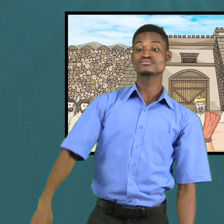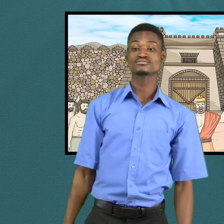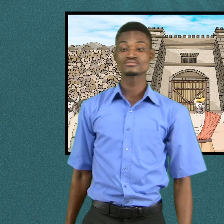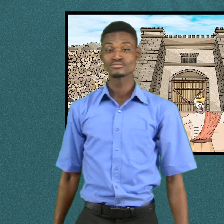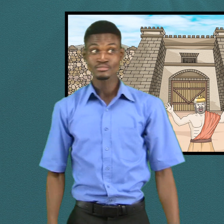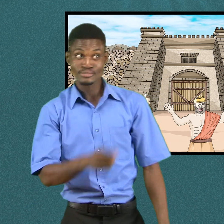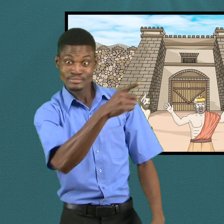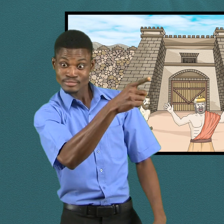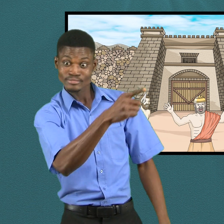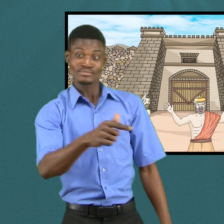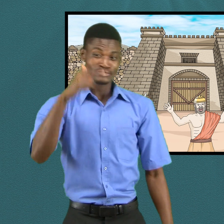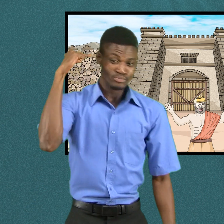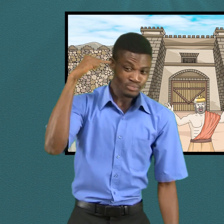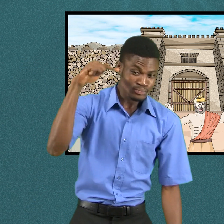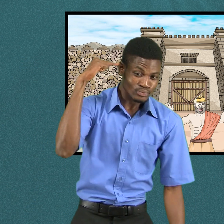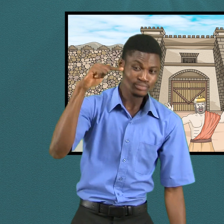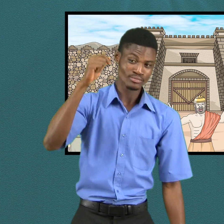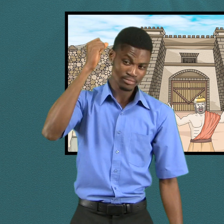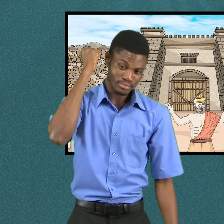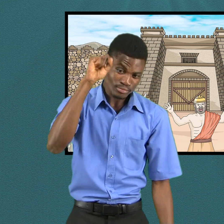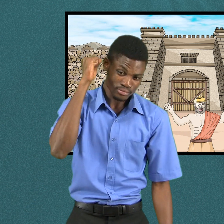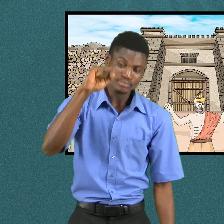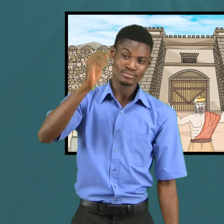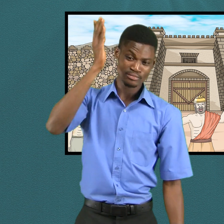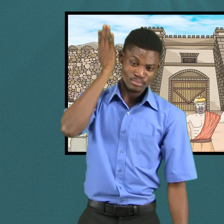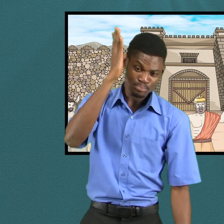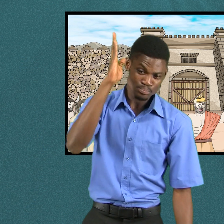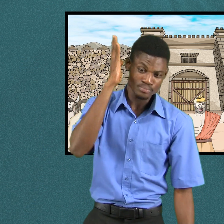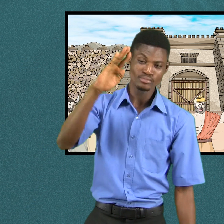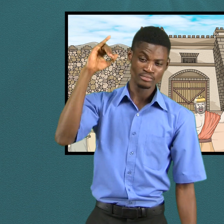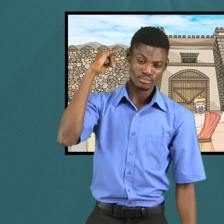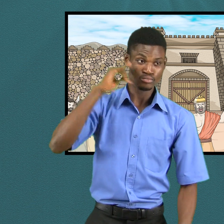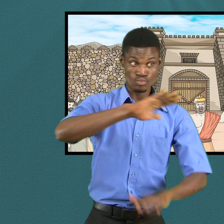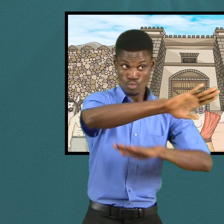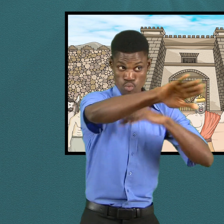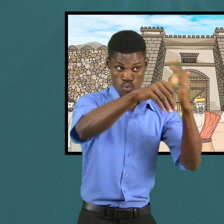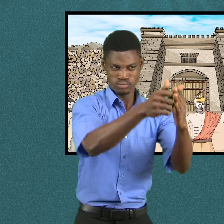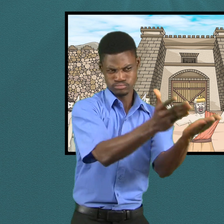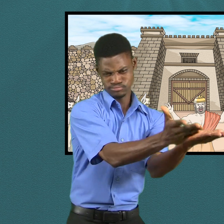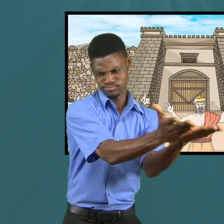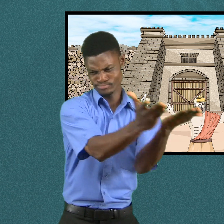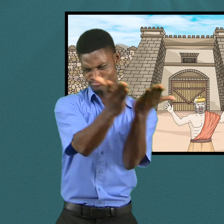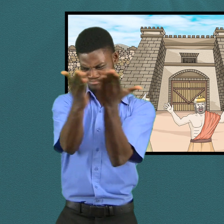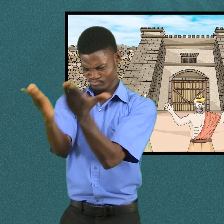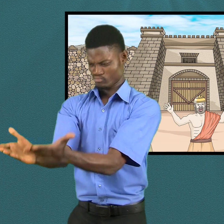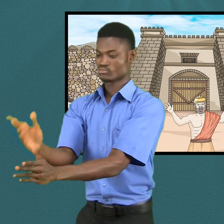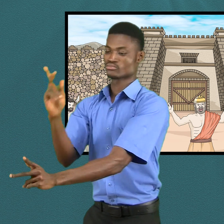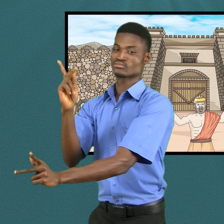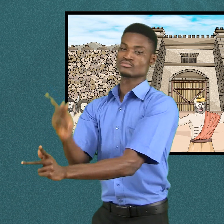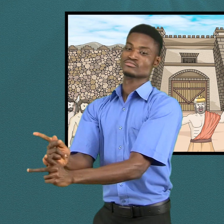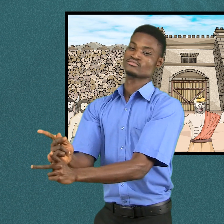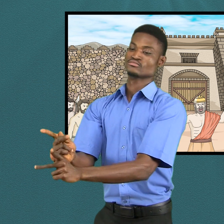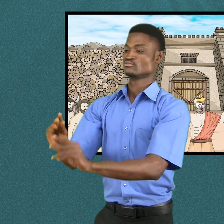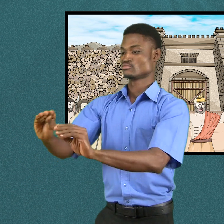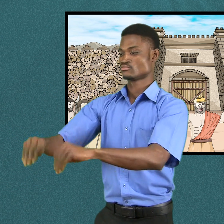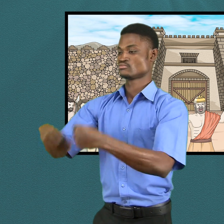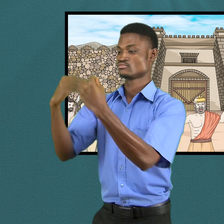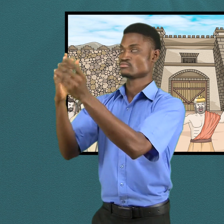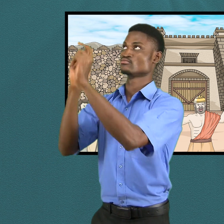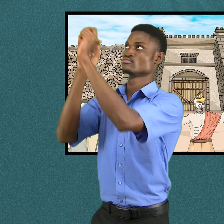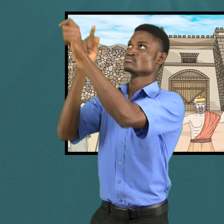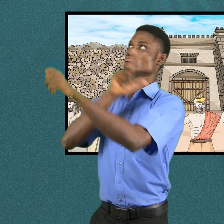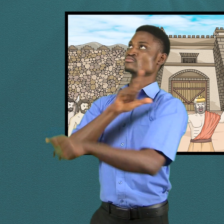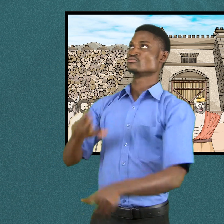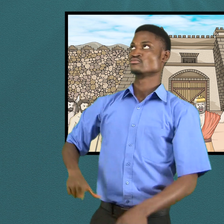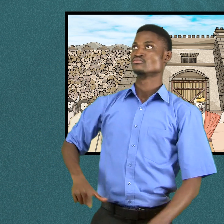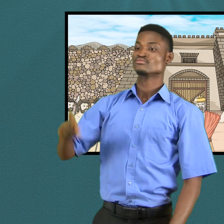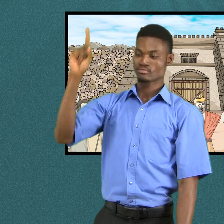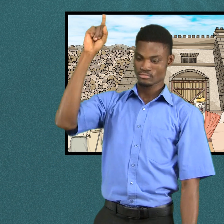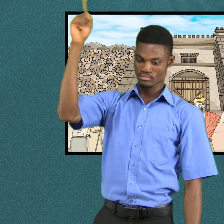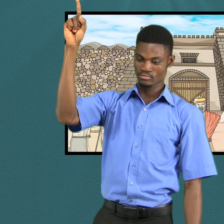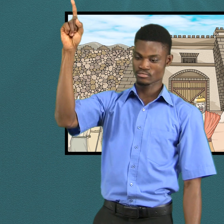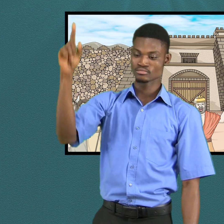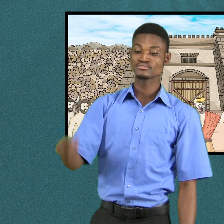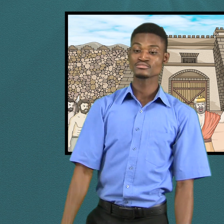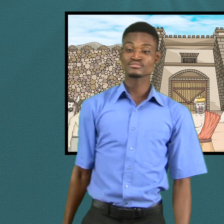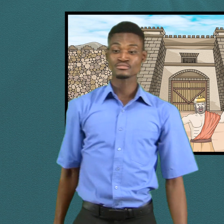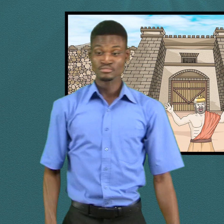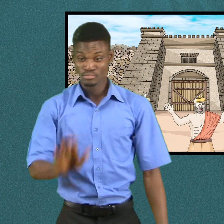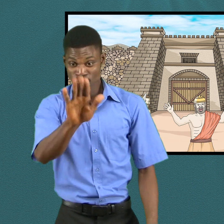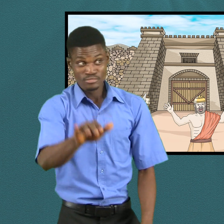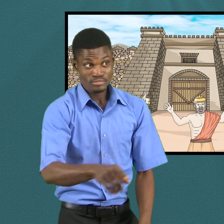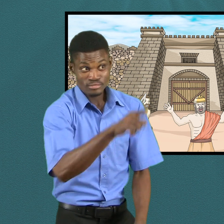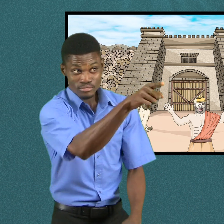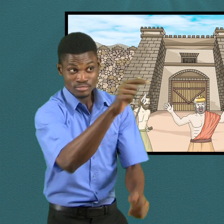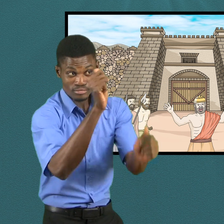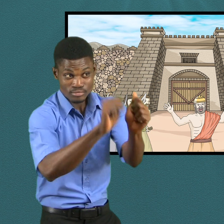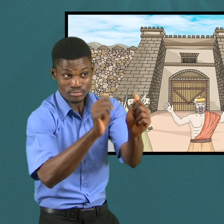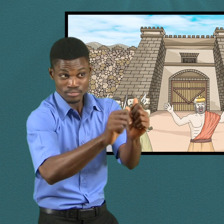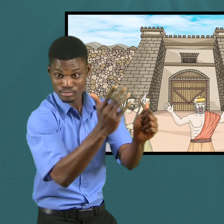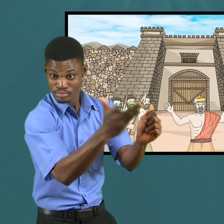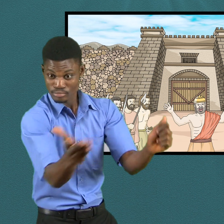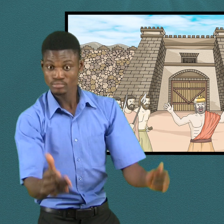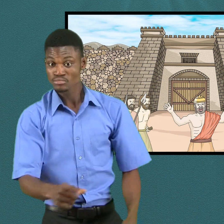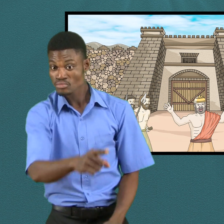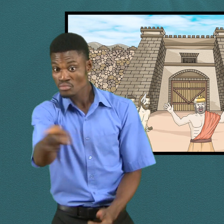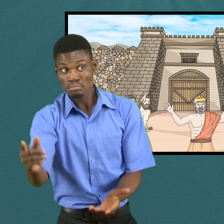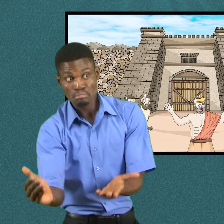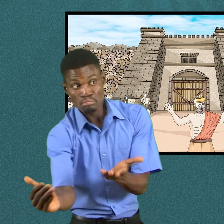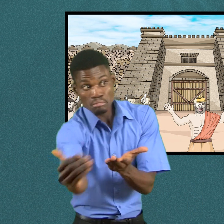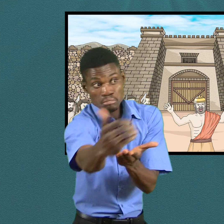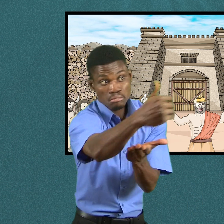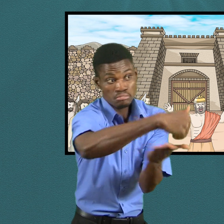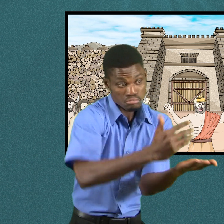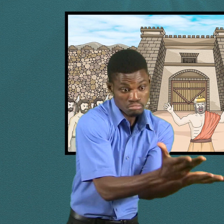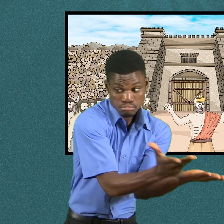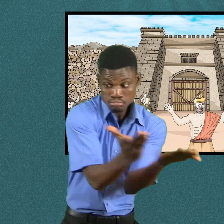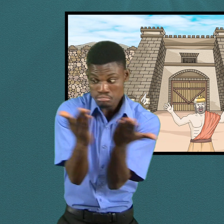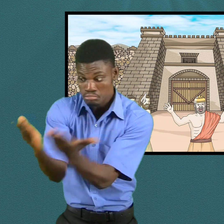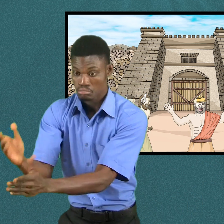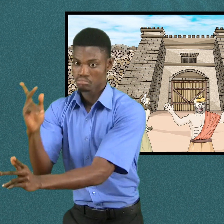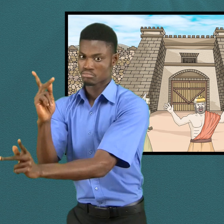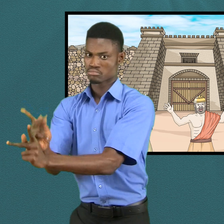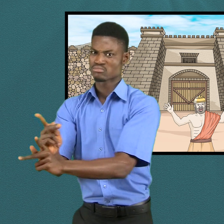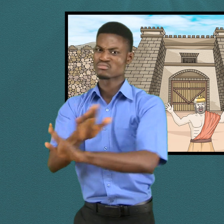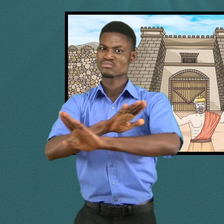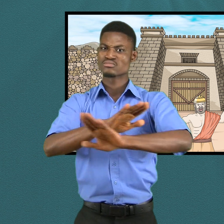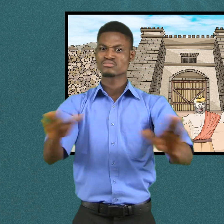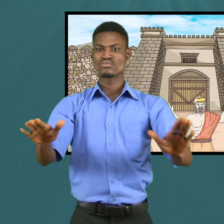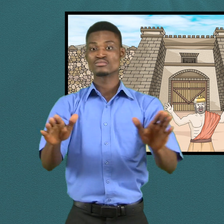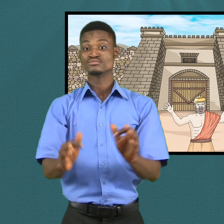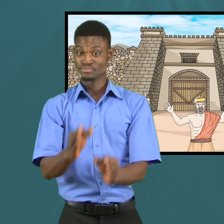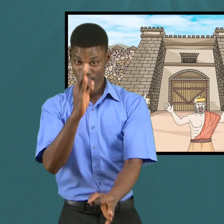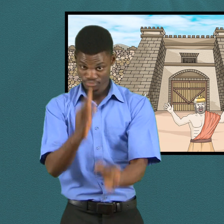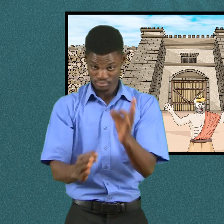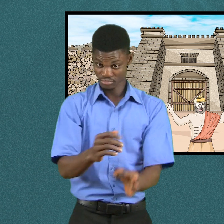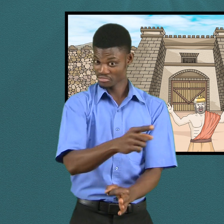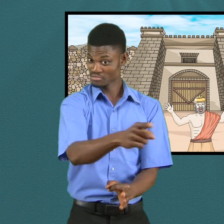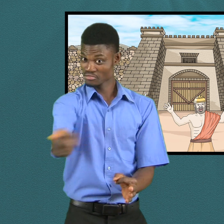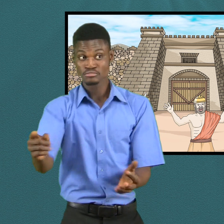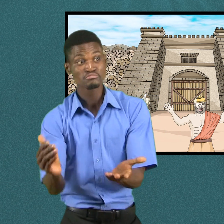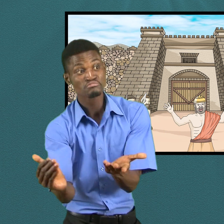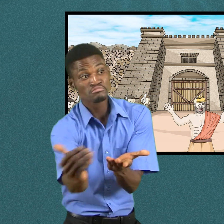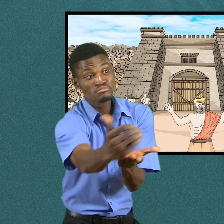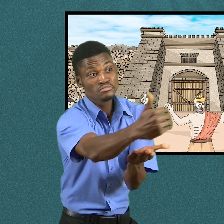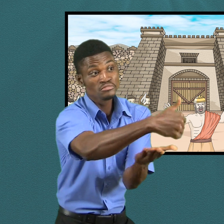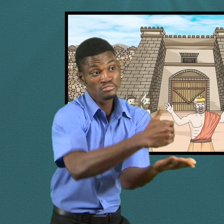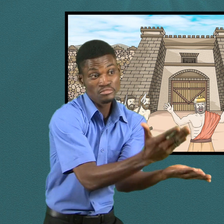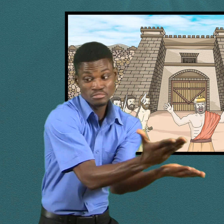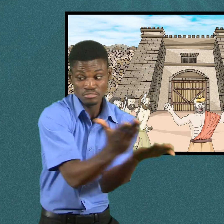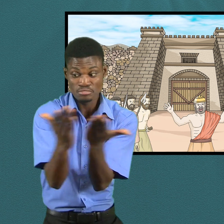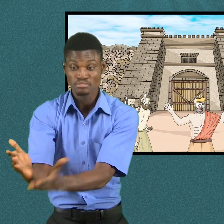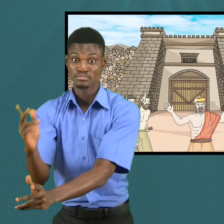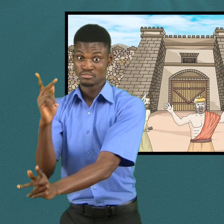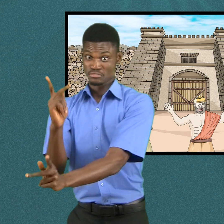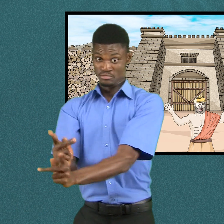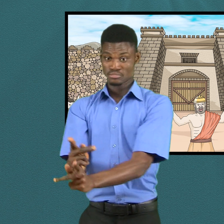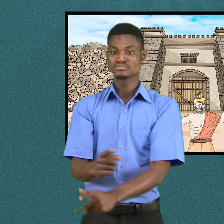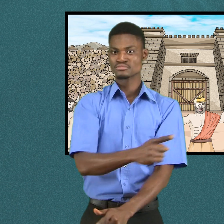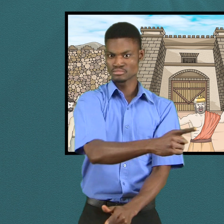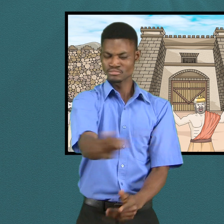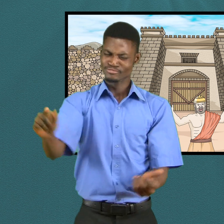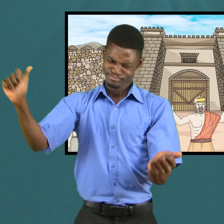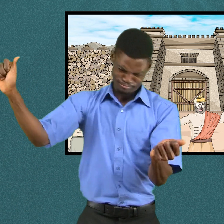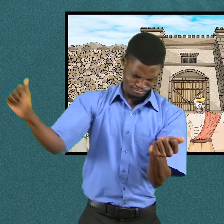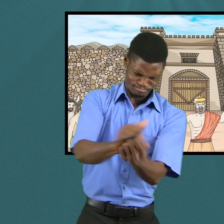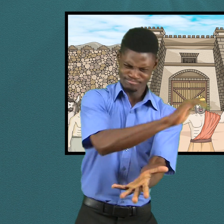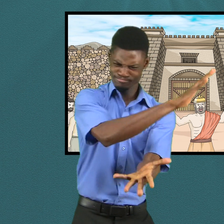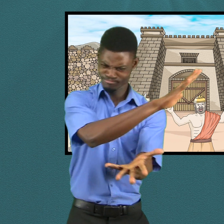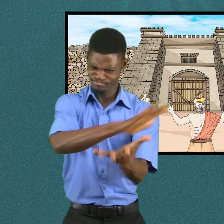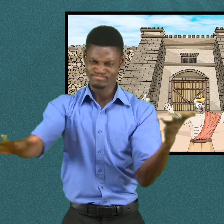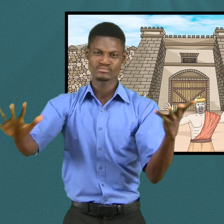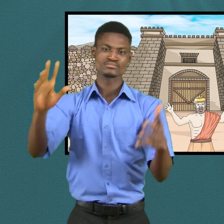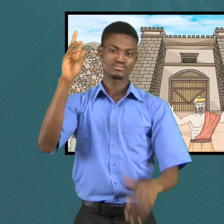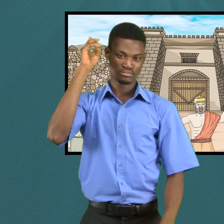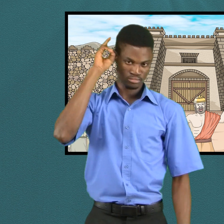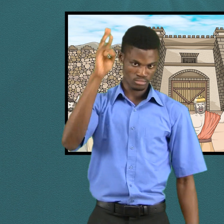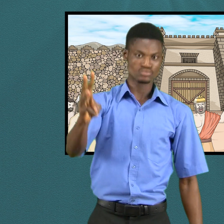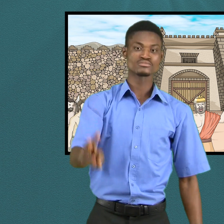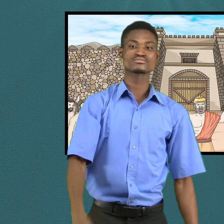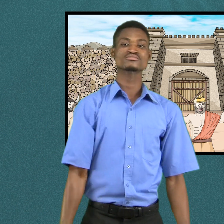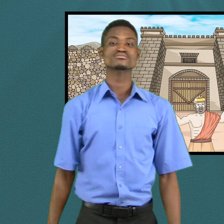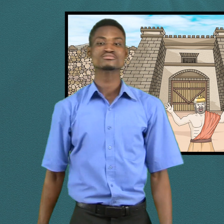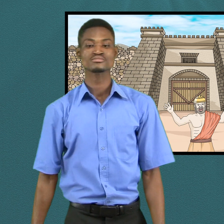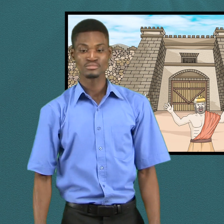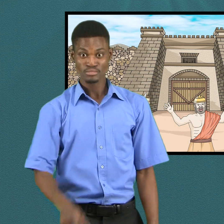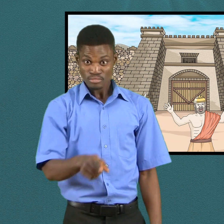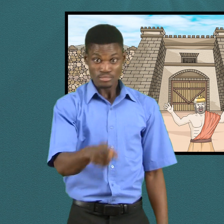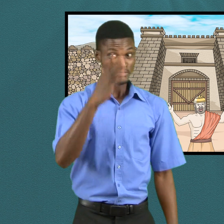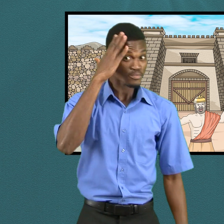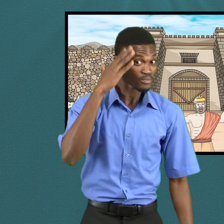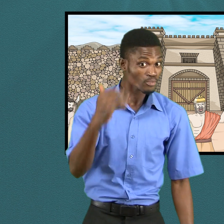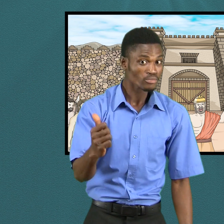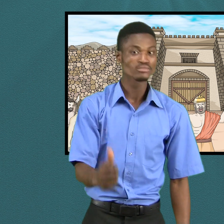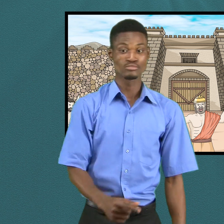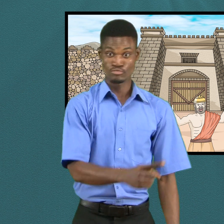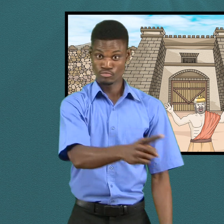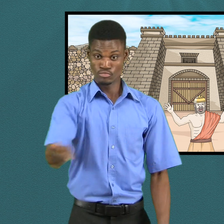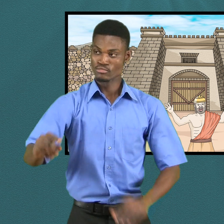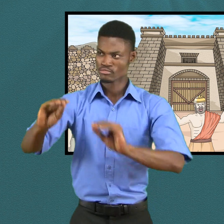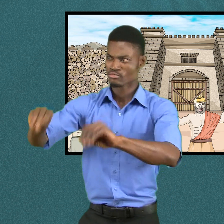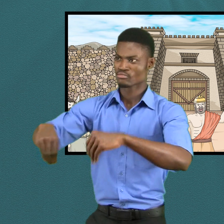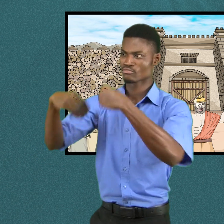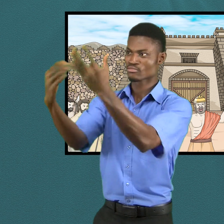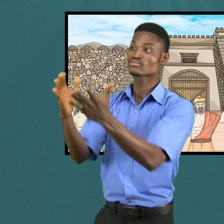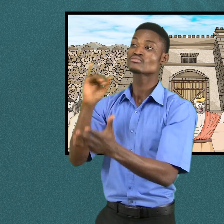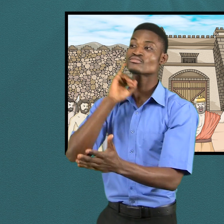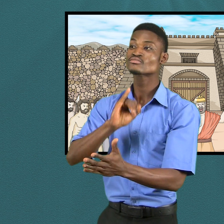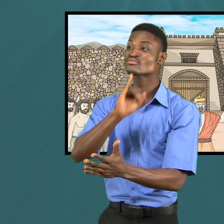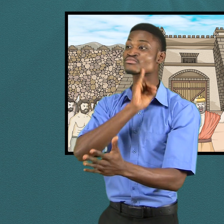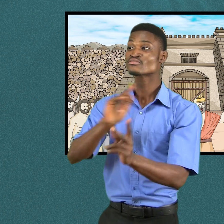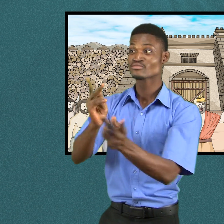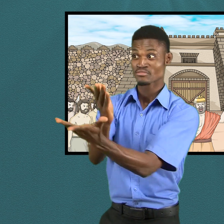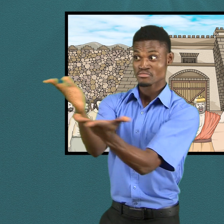But keep away from the things devoted to destruction, lest you yourself be set apart for destruction.